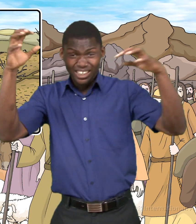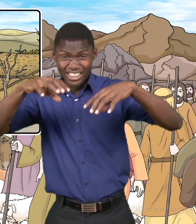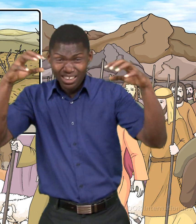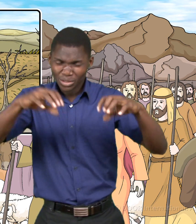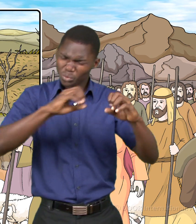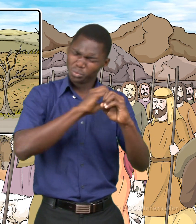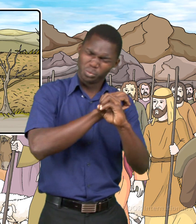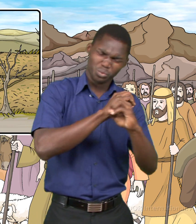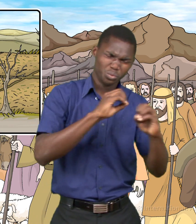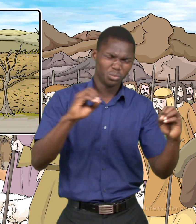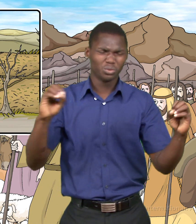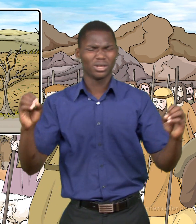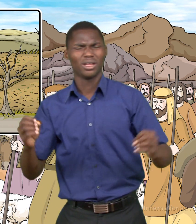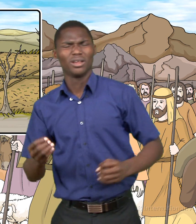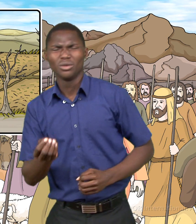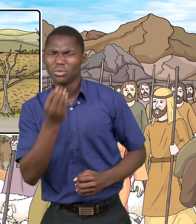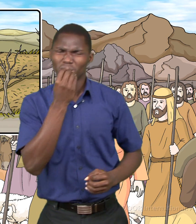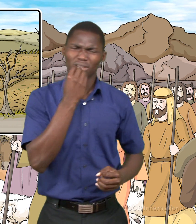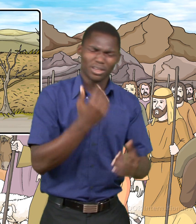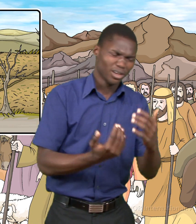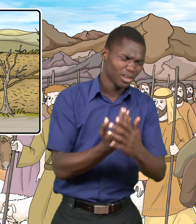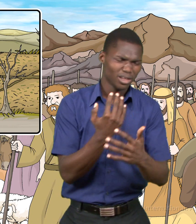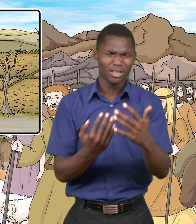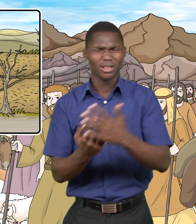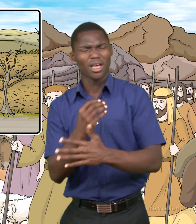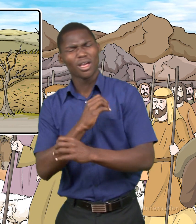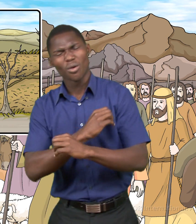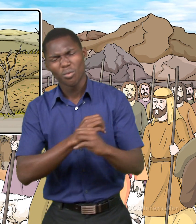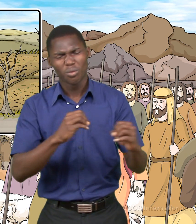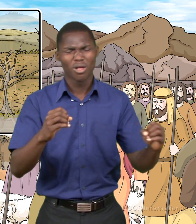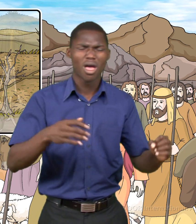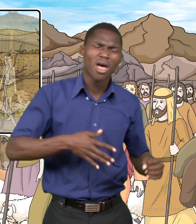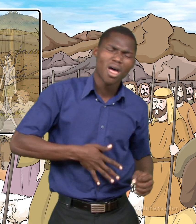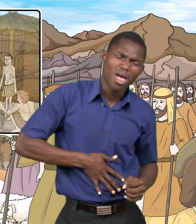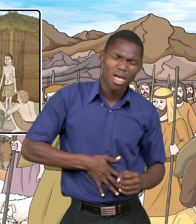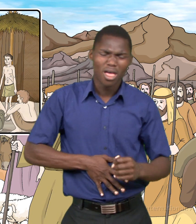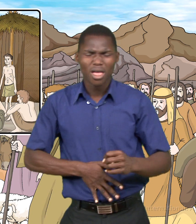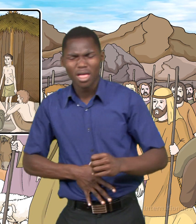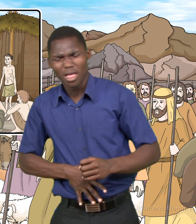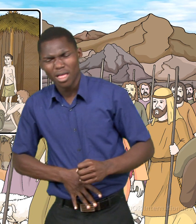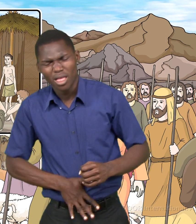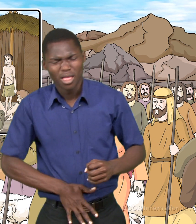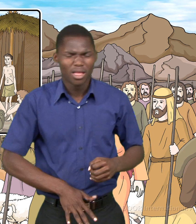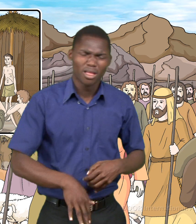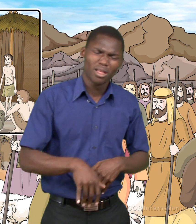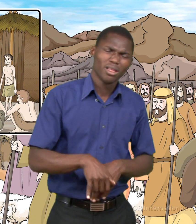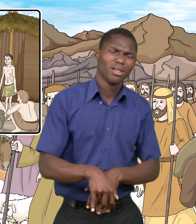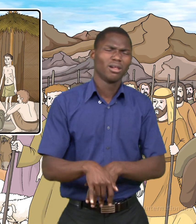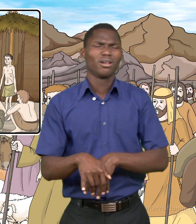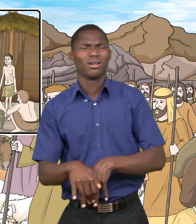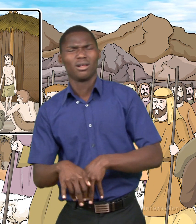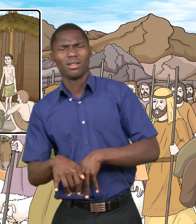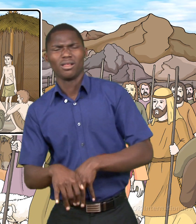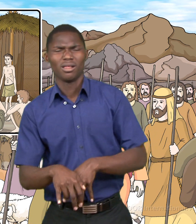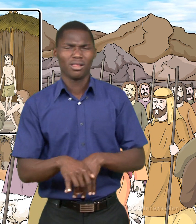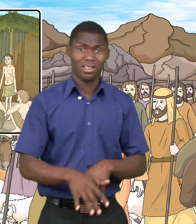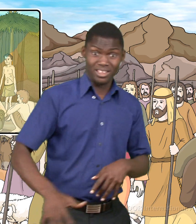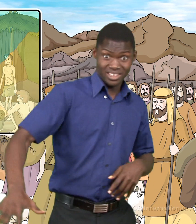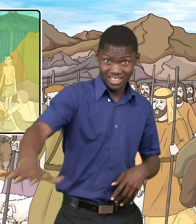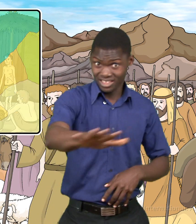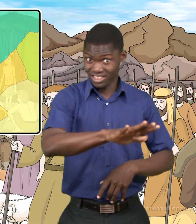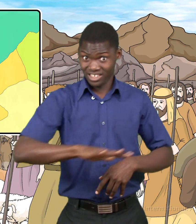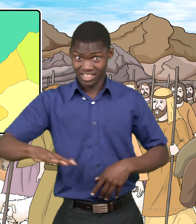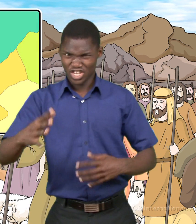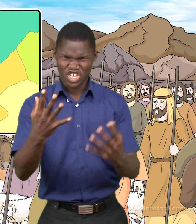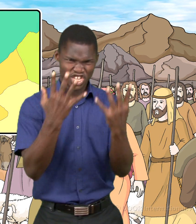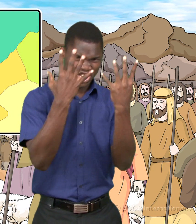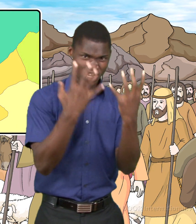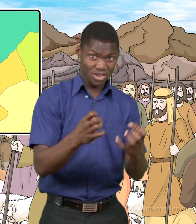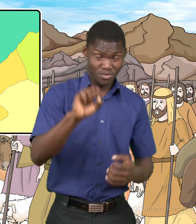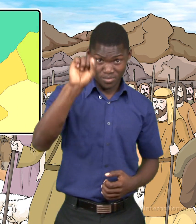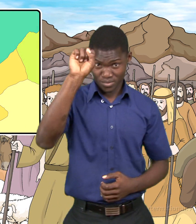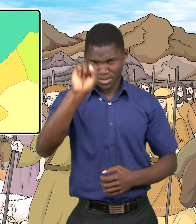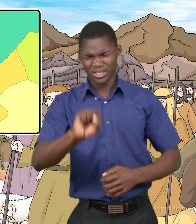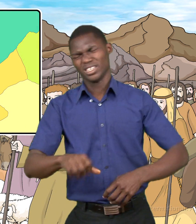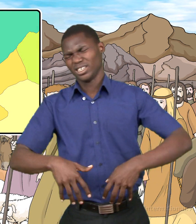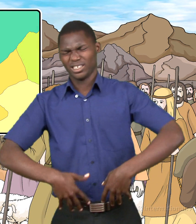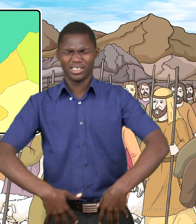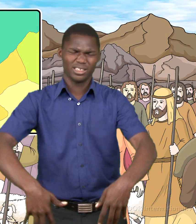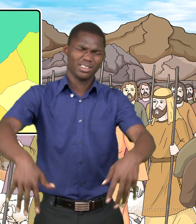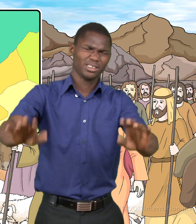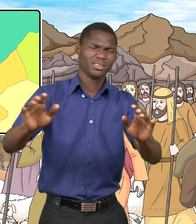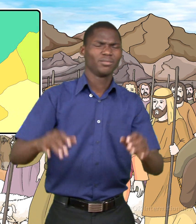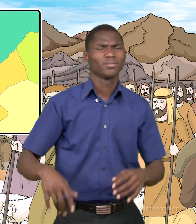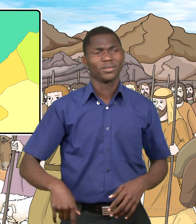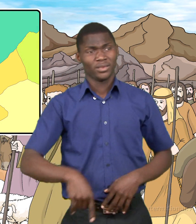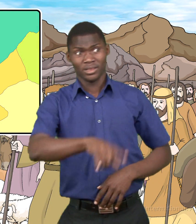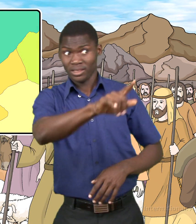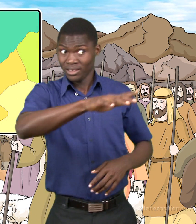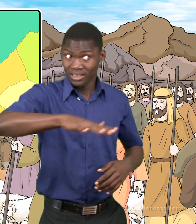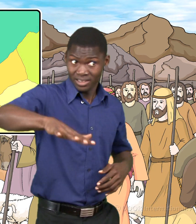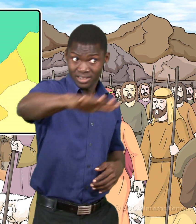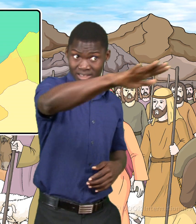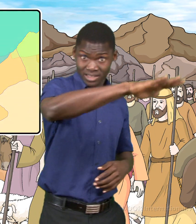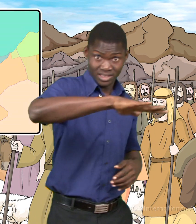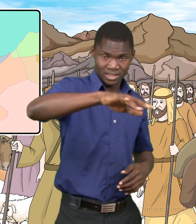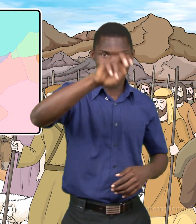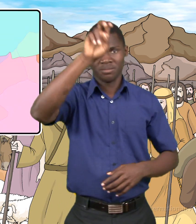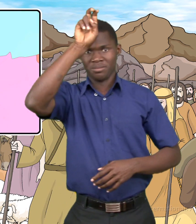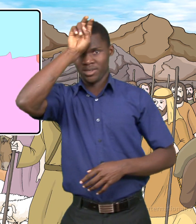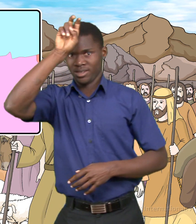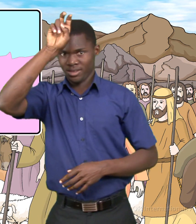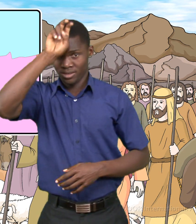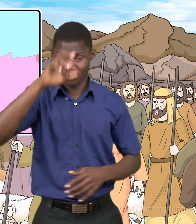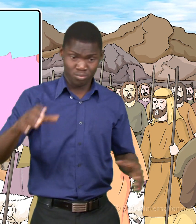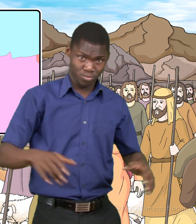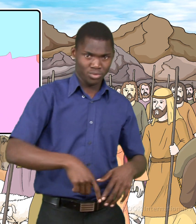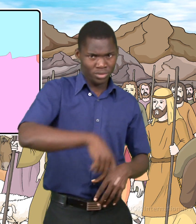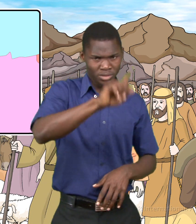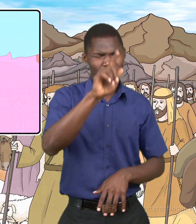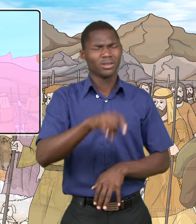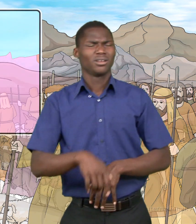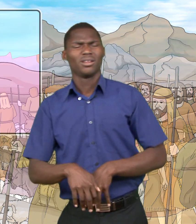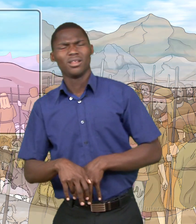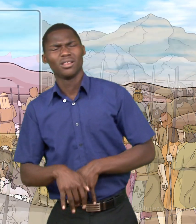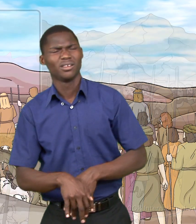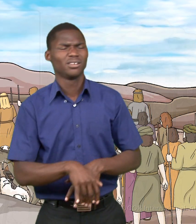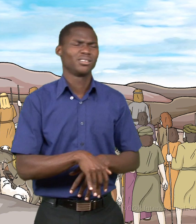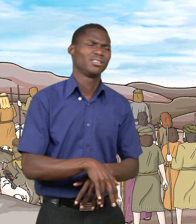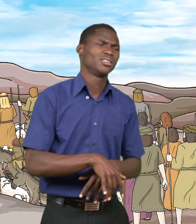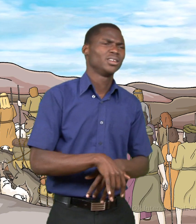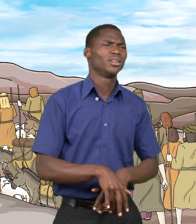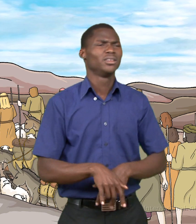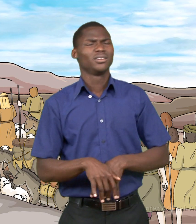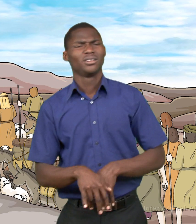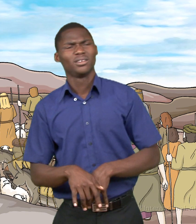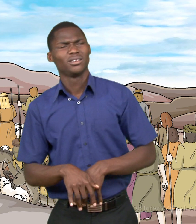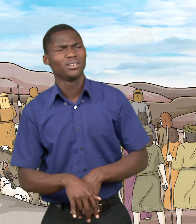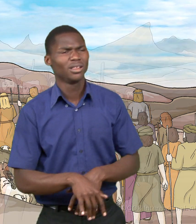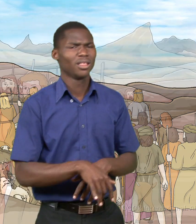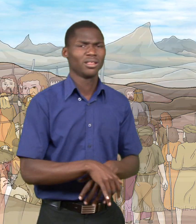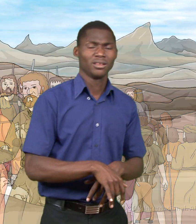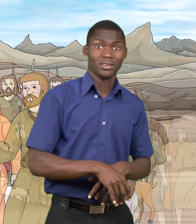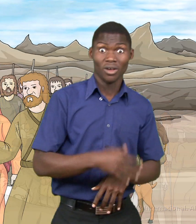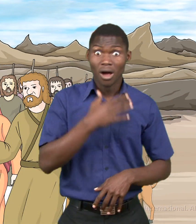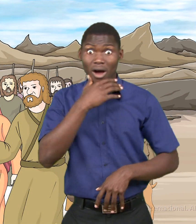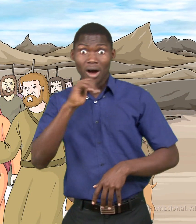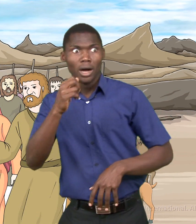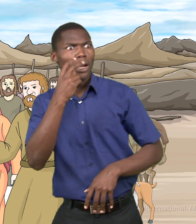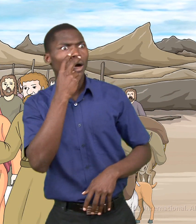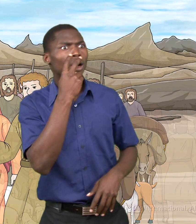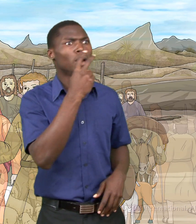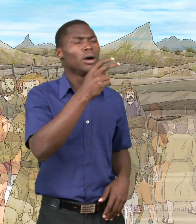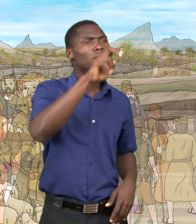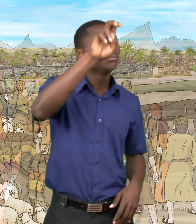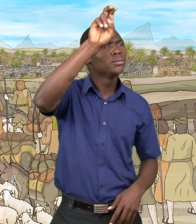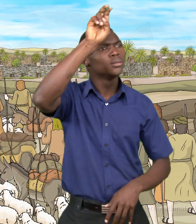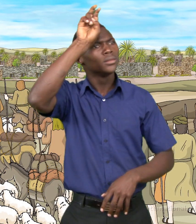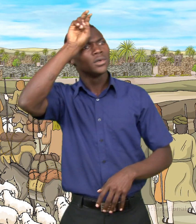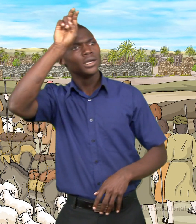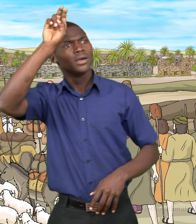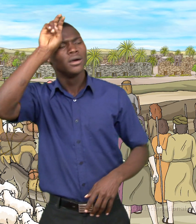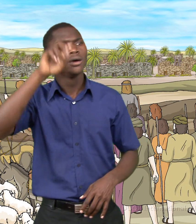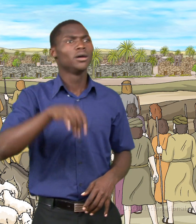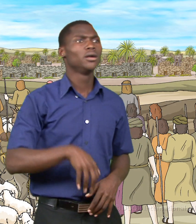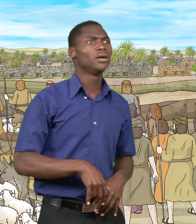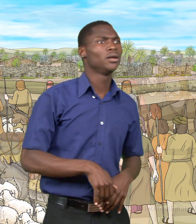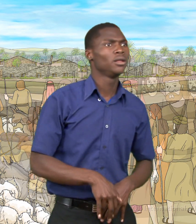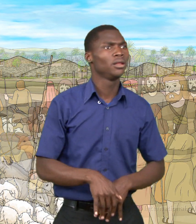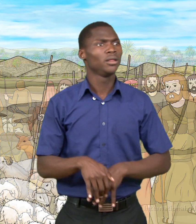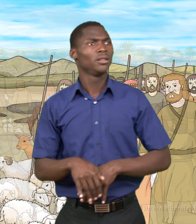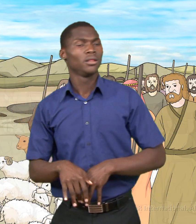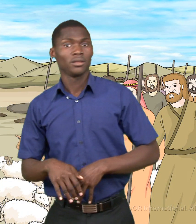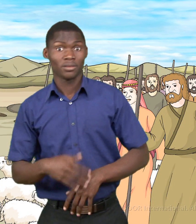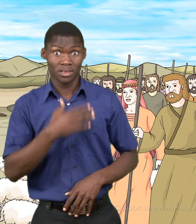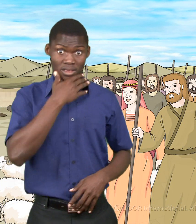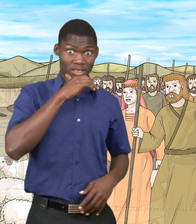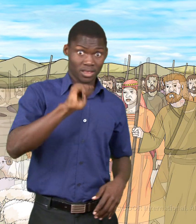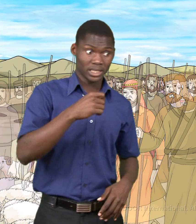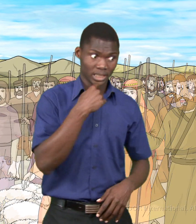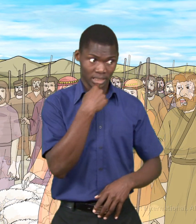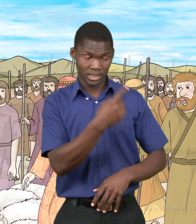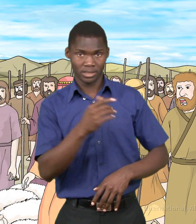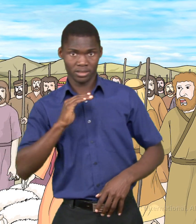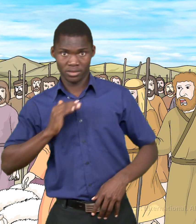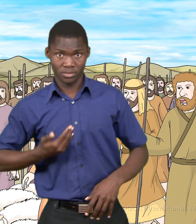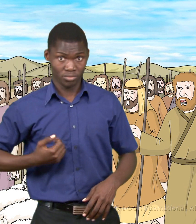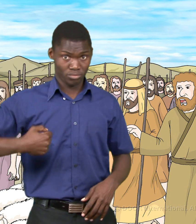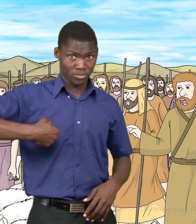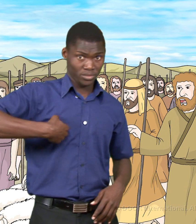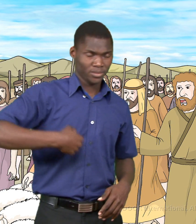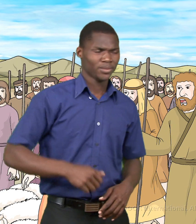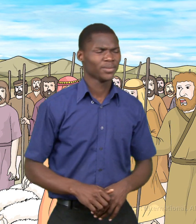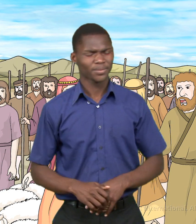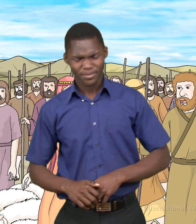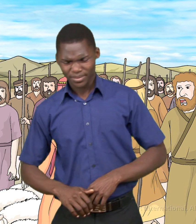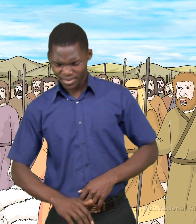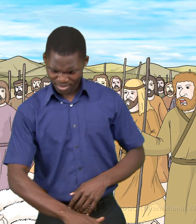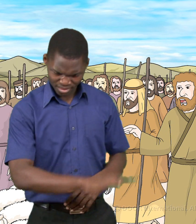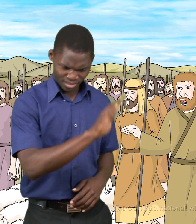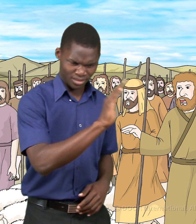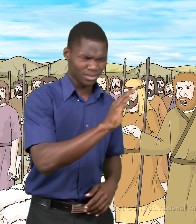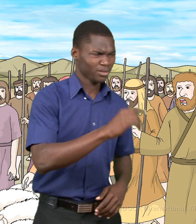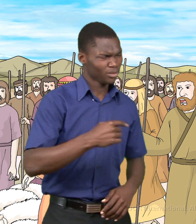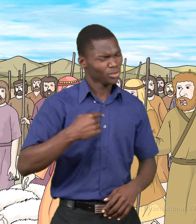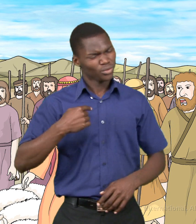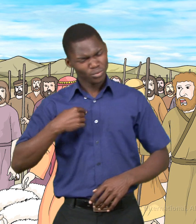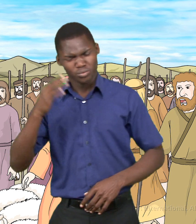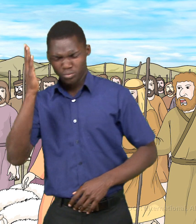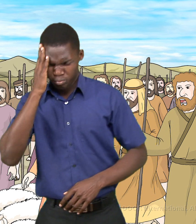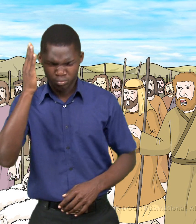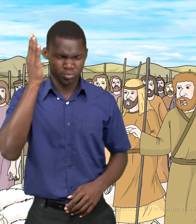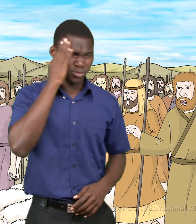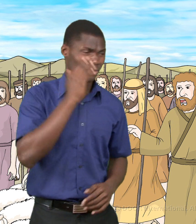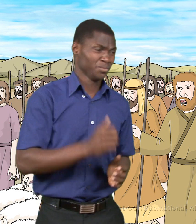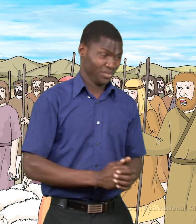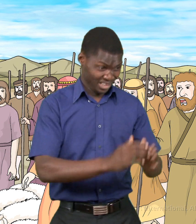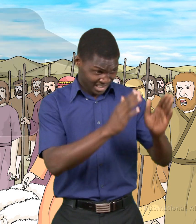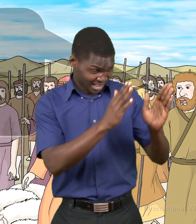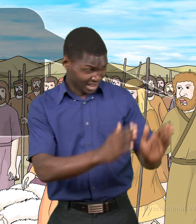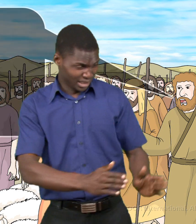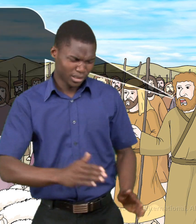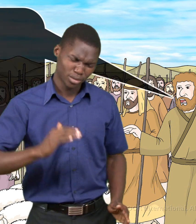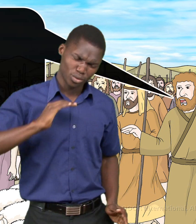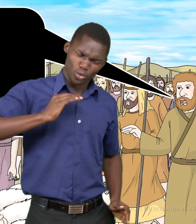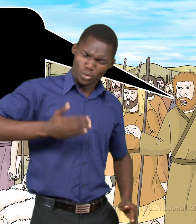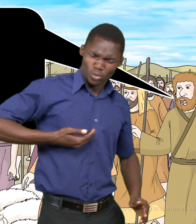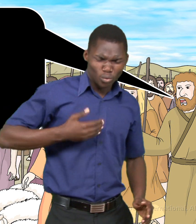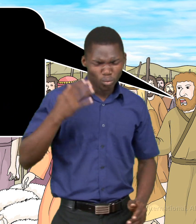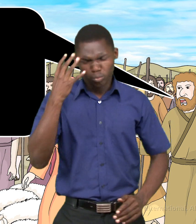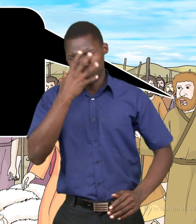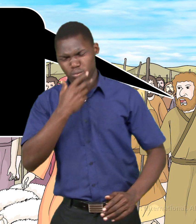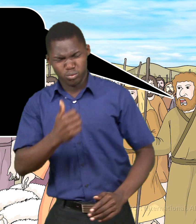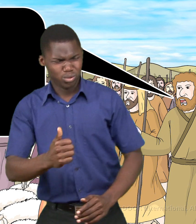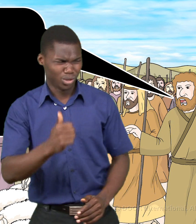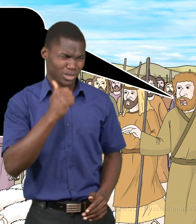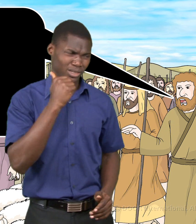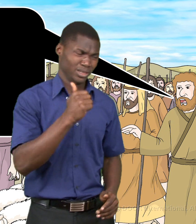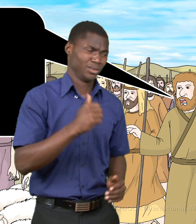So Abram went down to Egypt to live there for a while because the famine was severe.